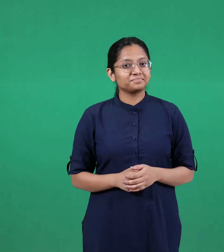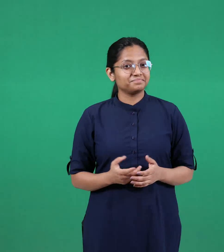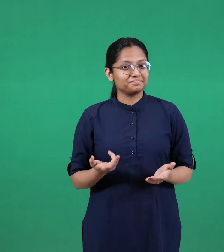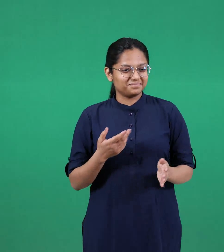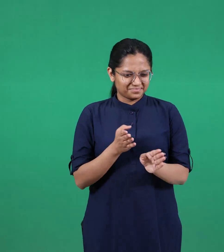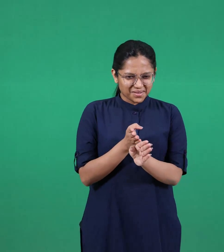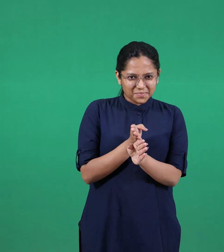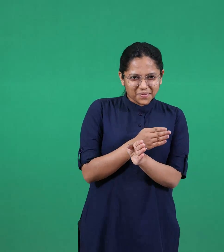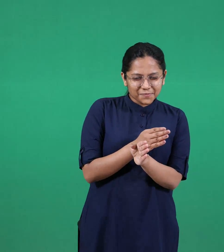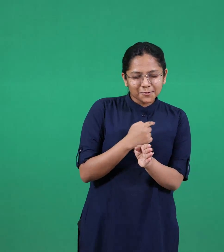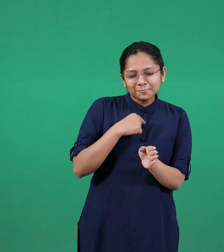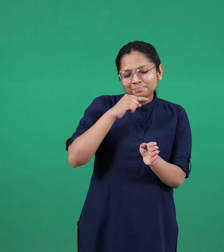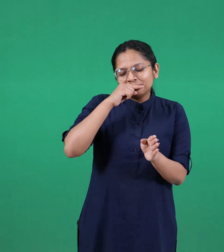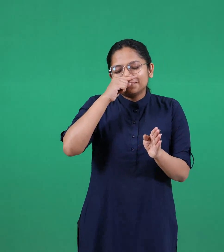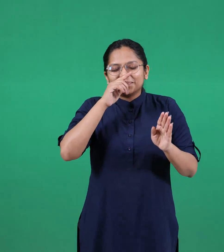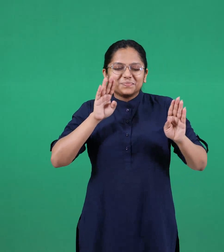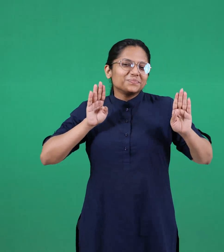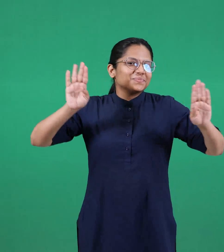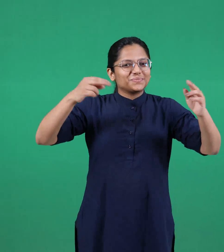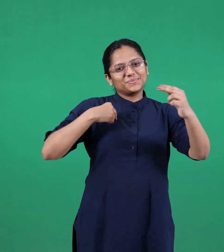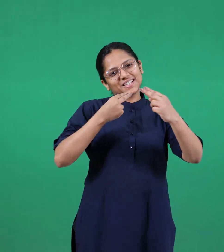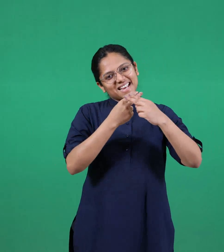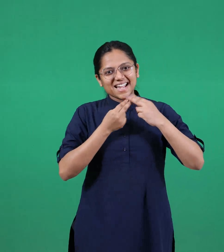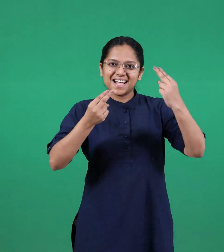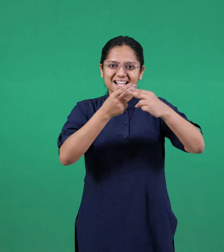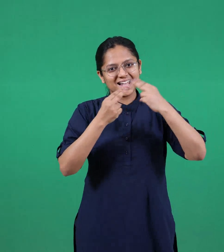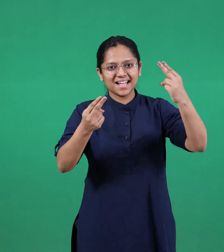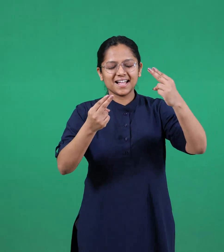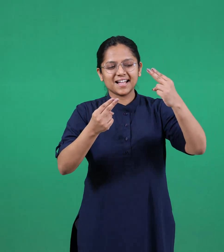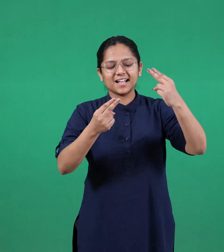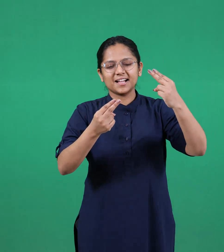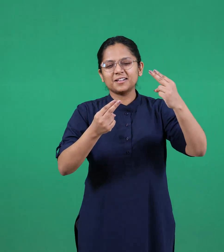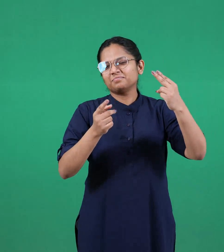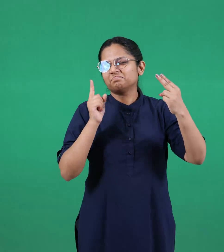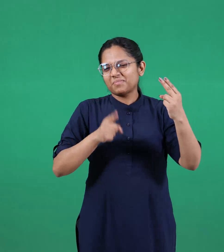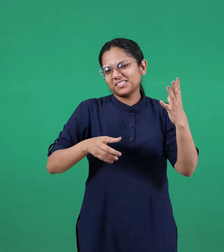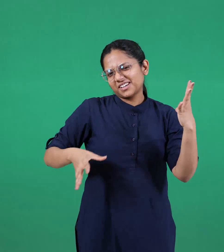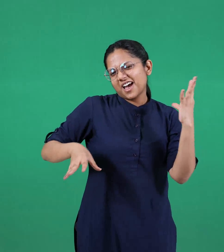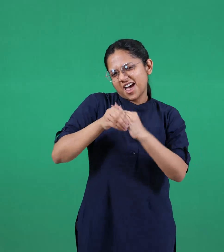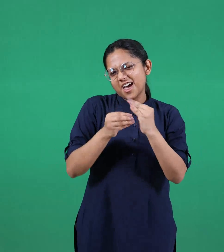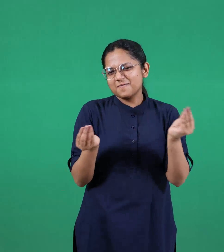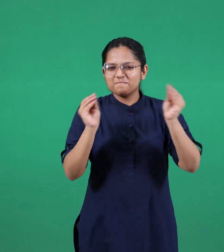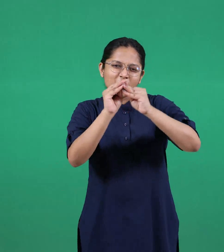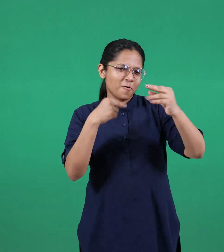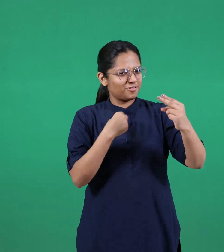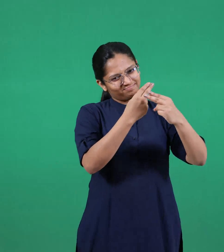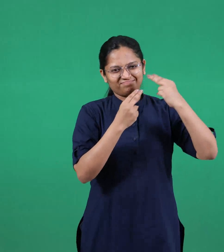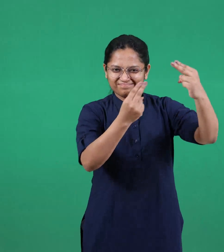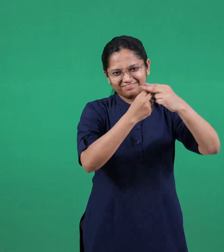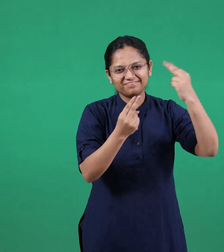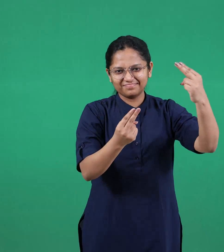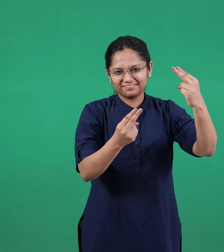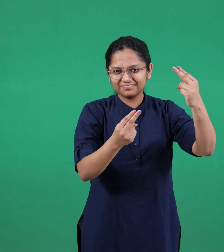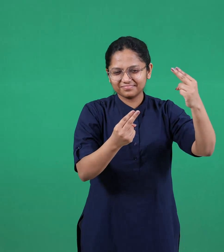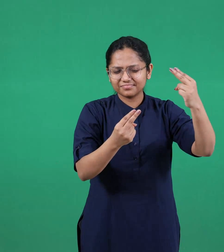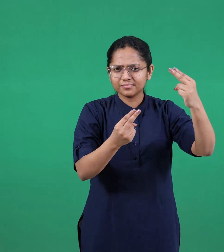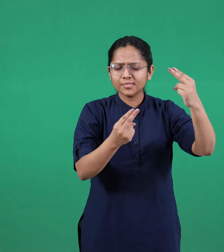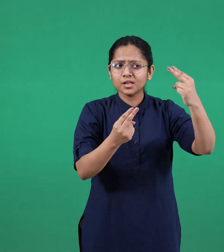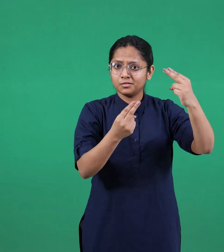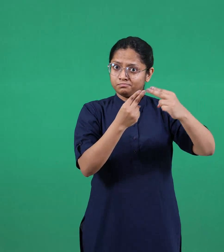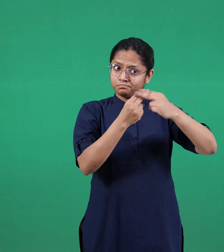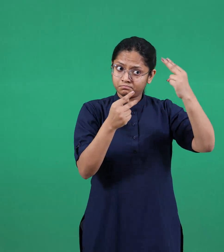I must go on boasting.